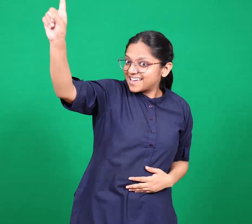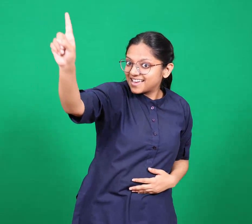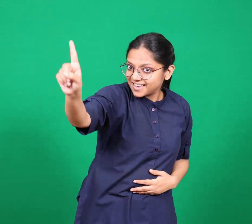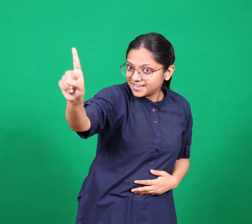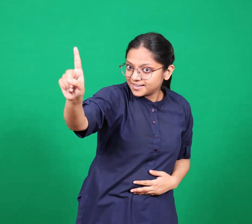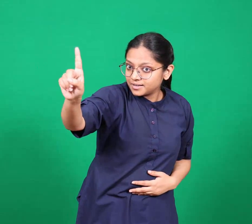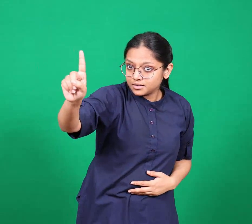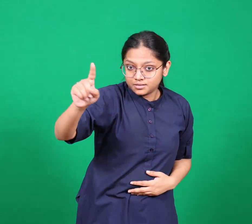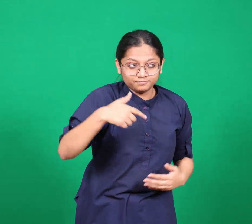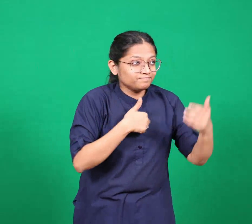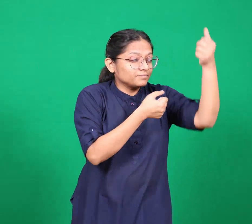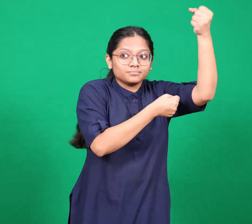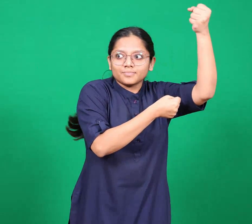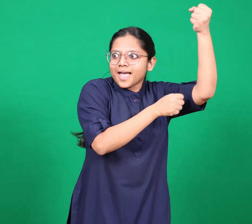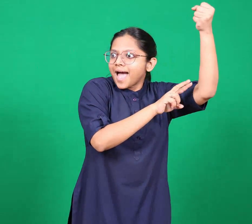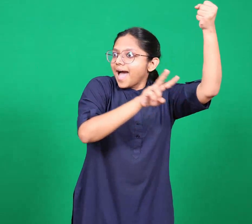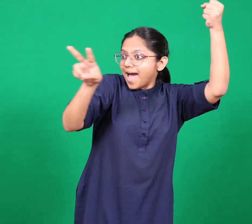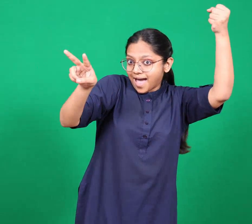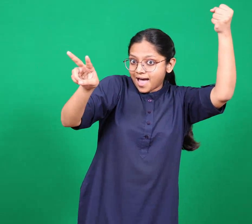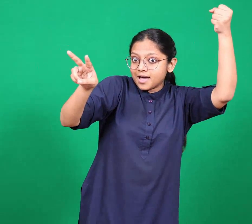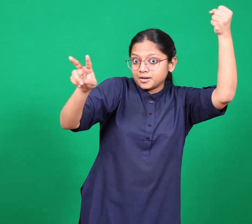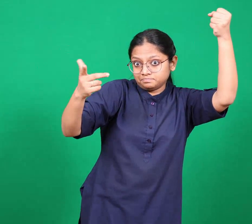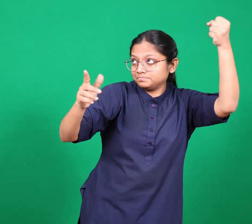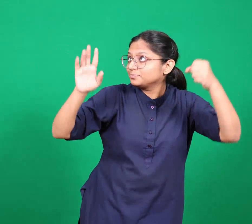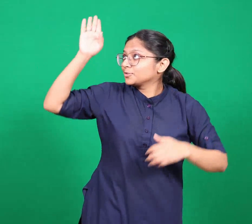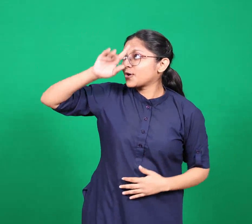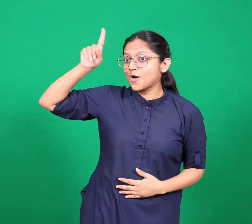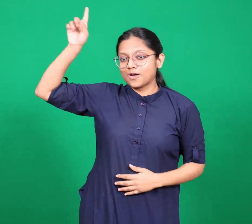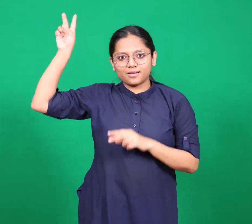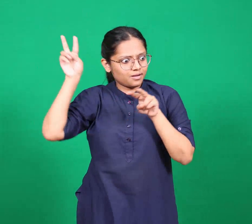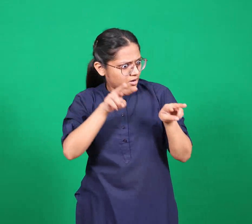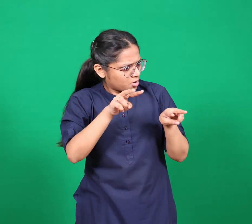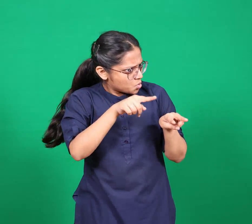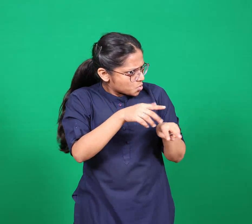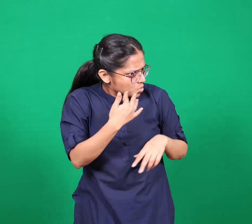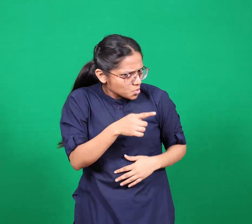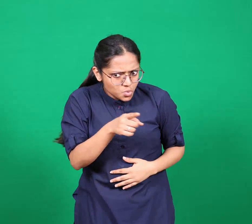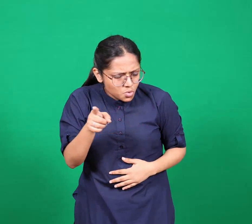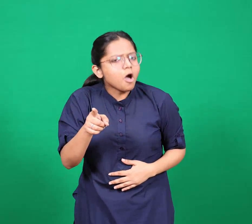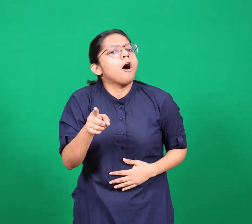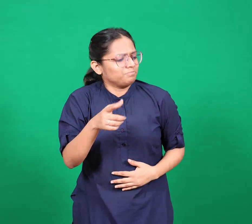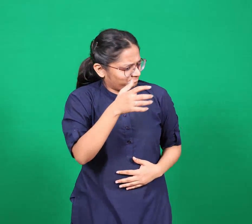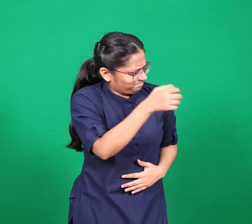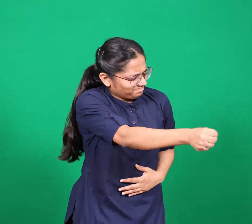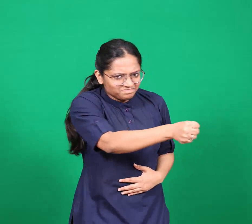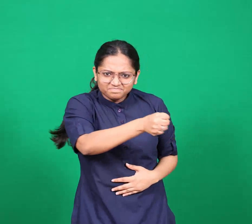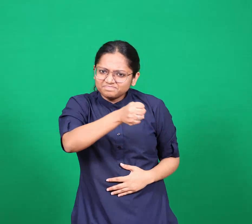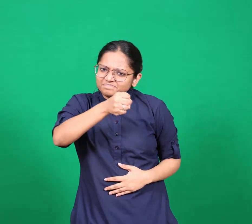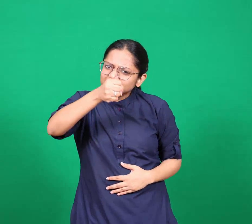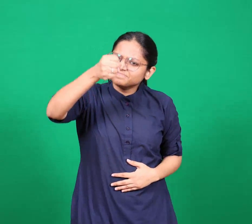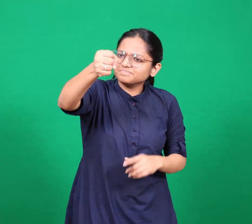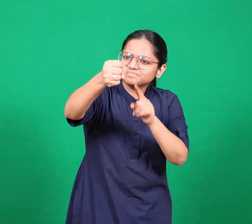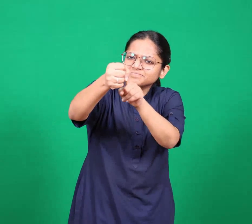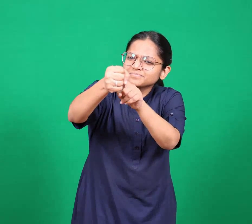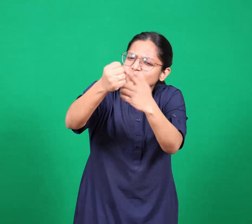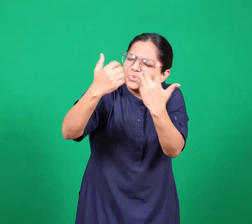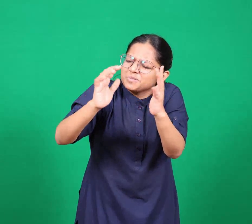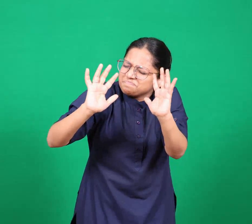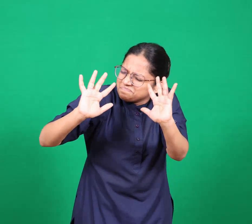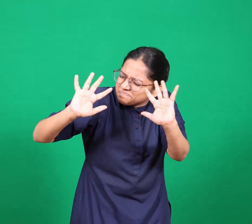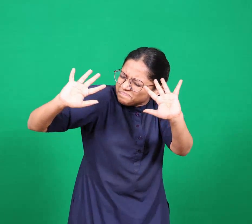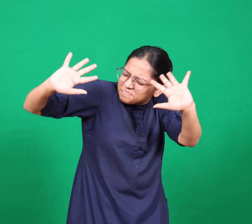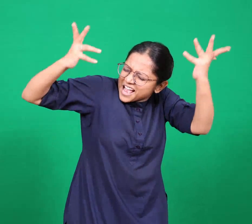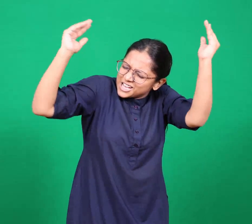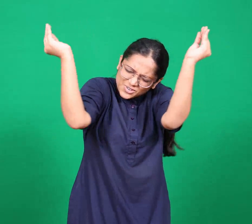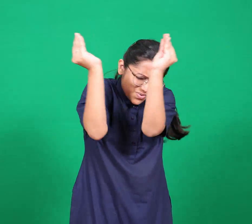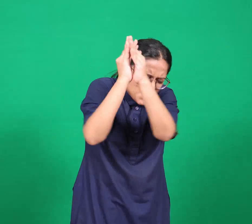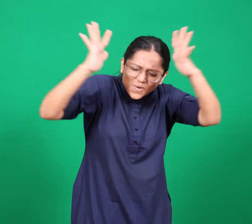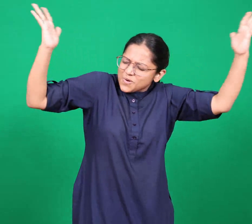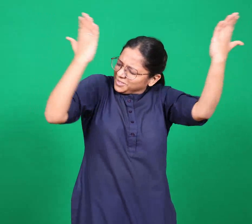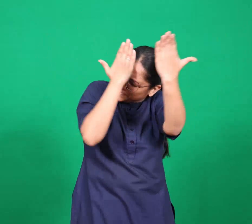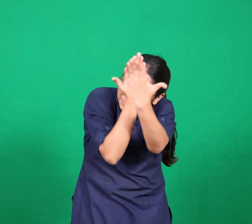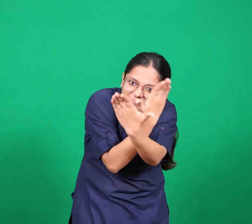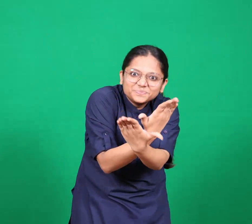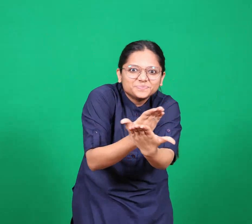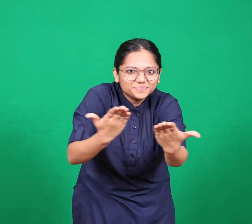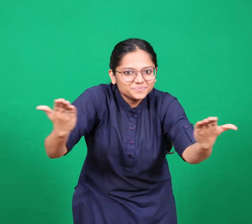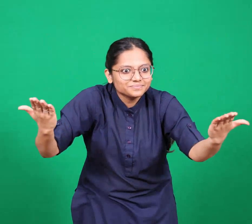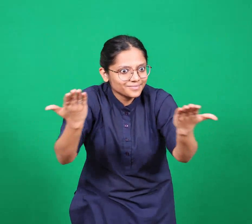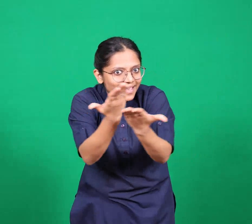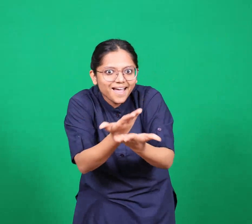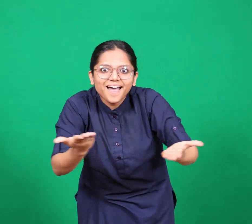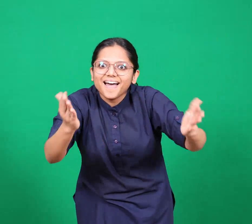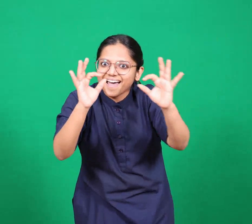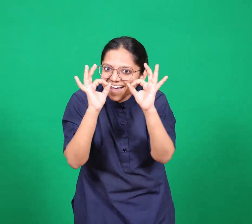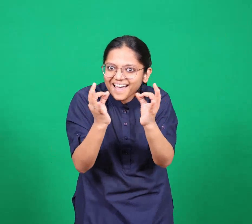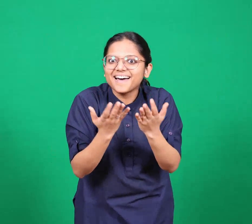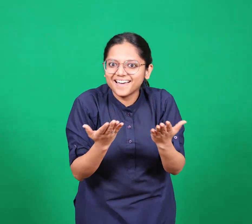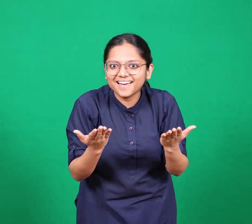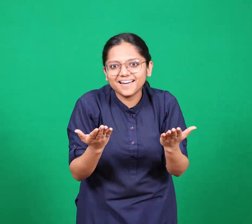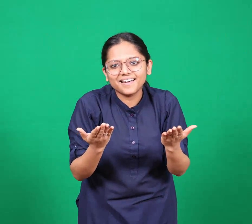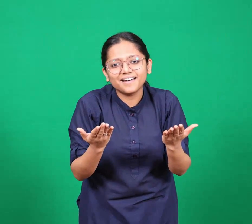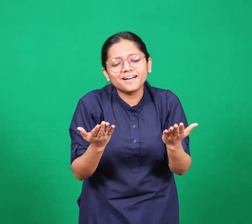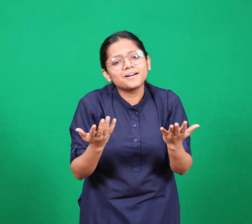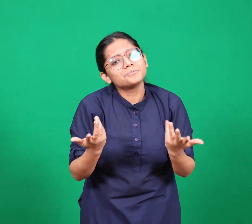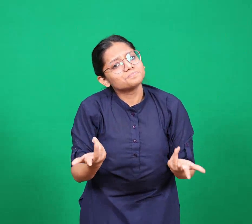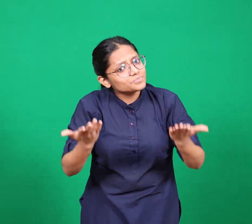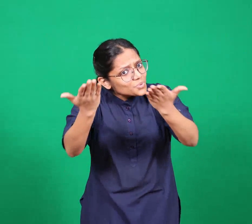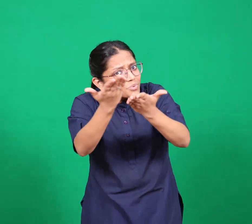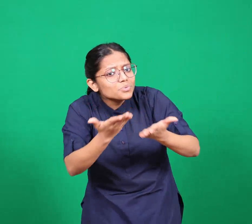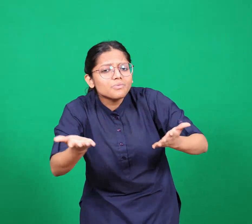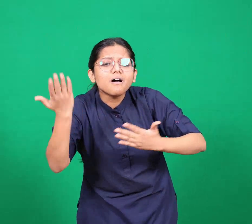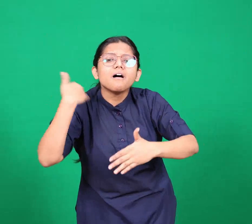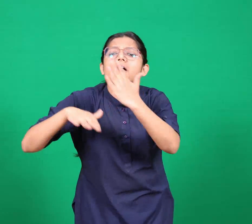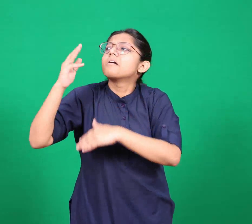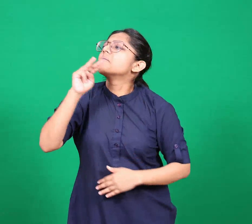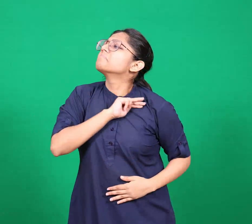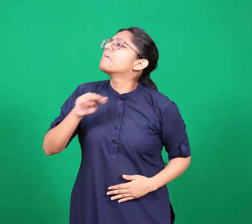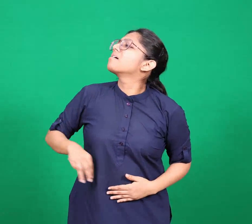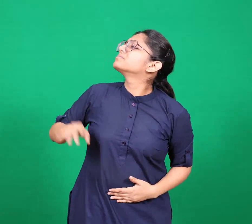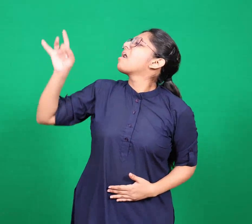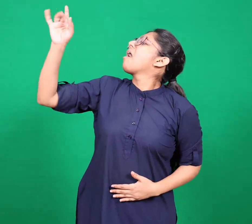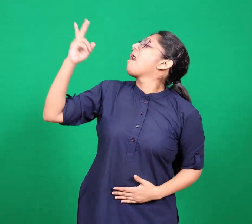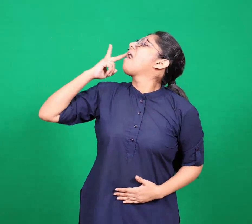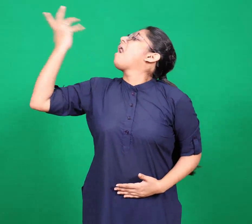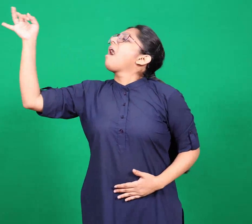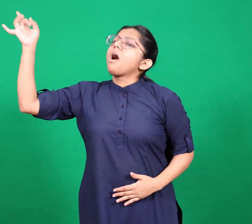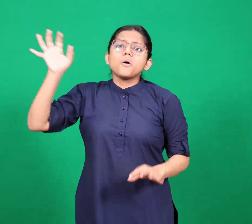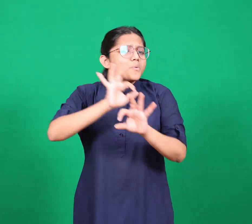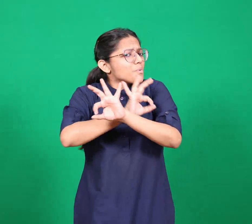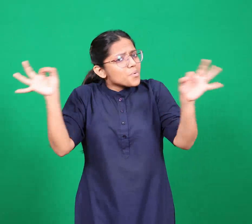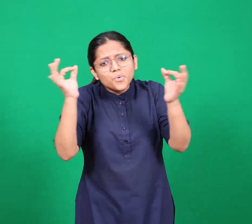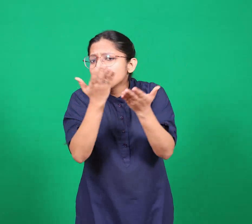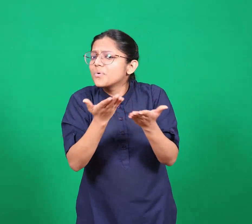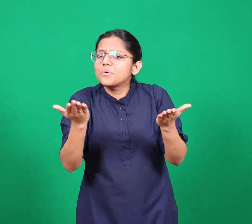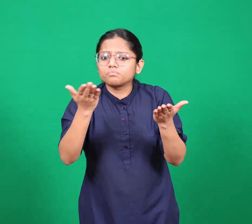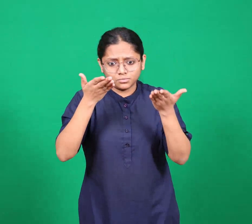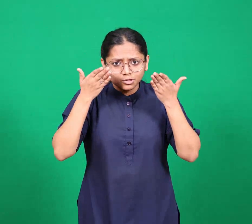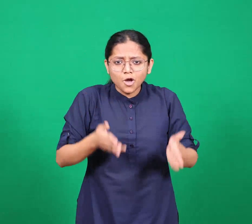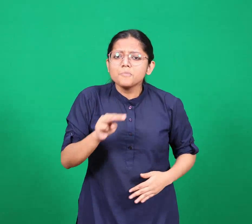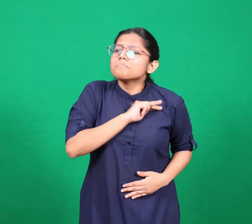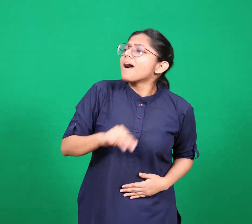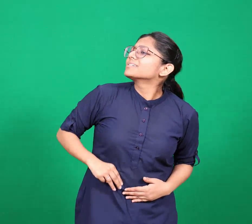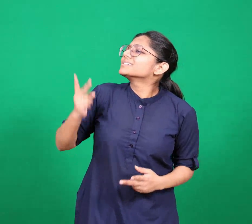Though you have not seen Him, you love Him;